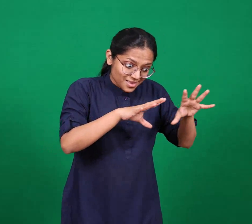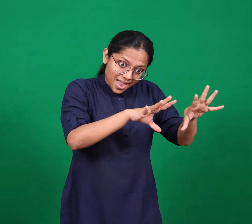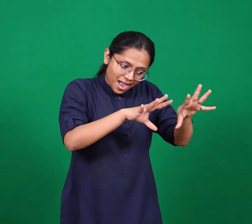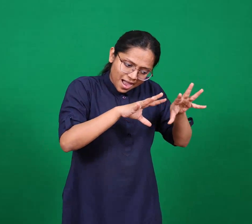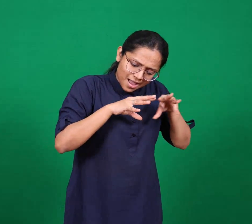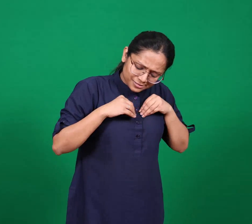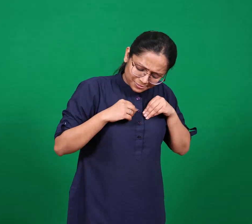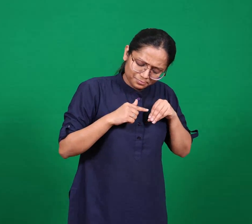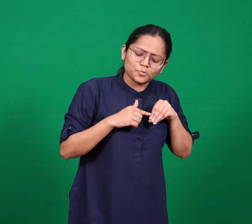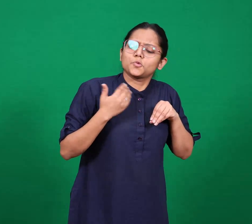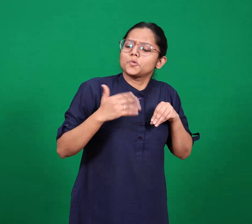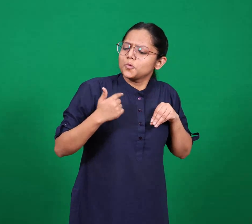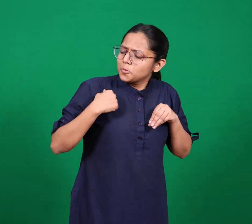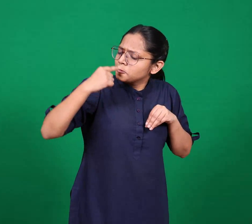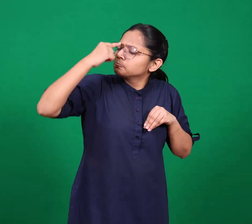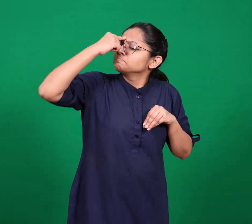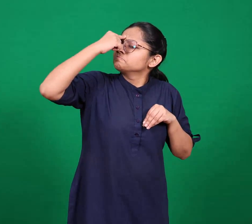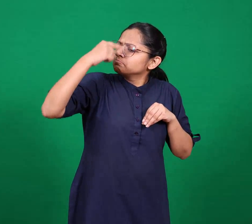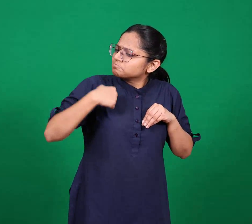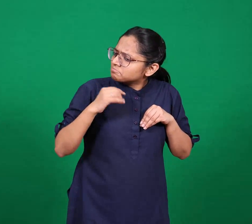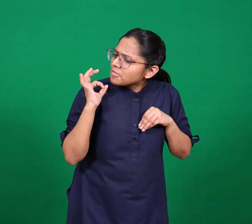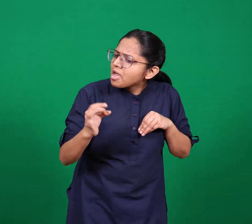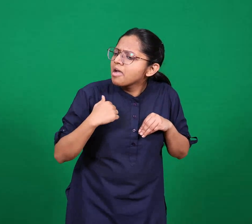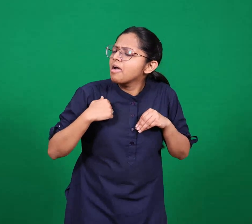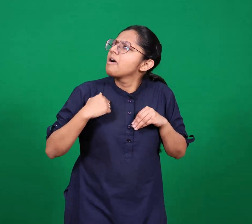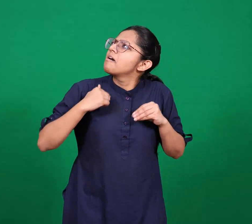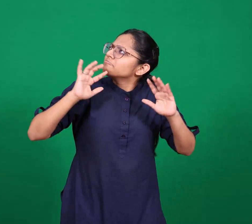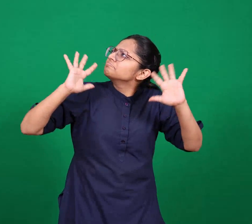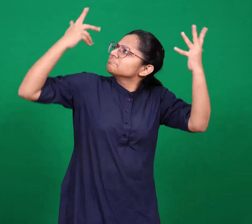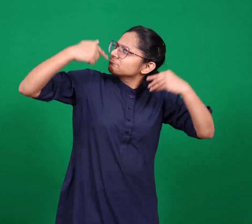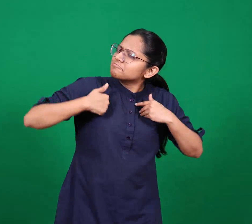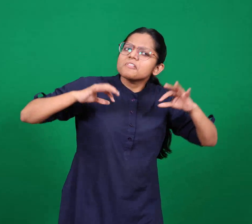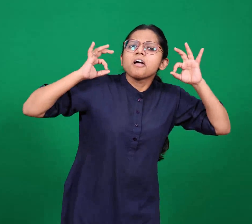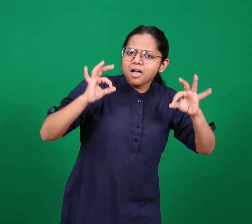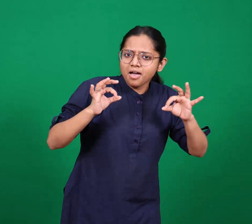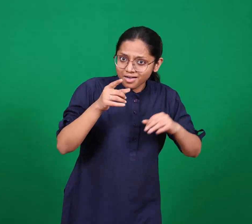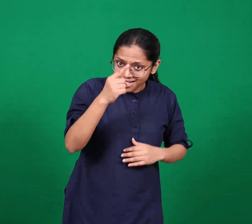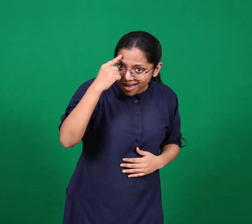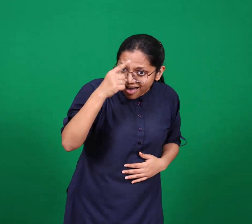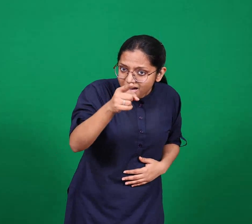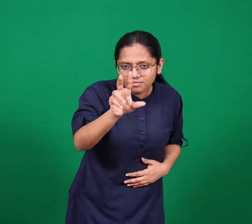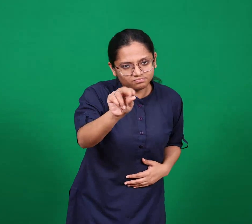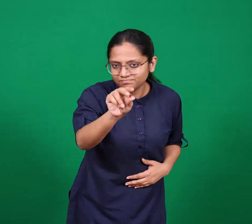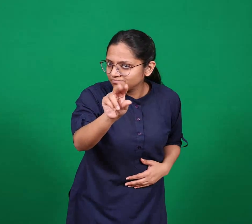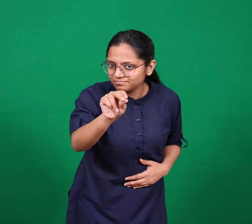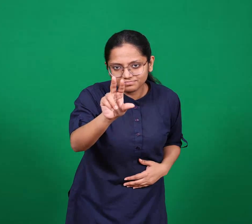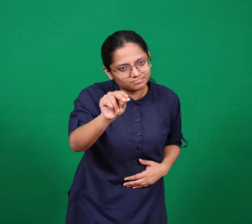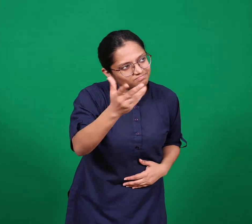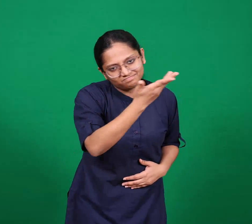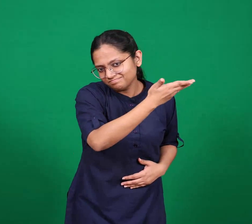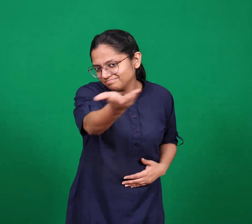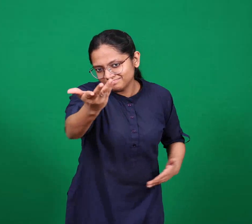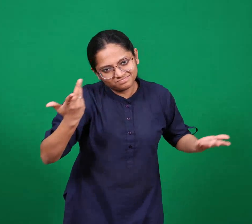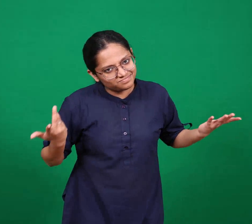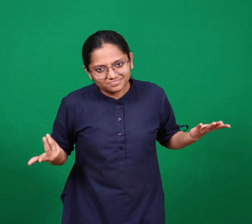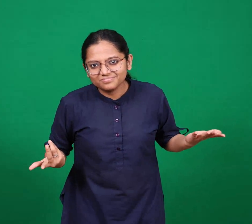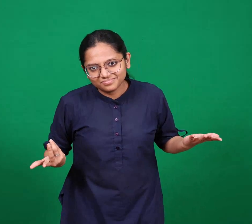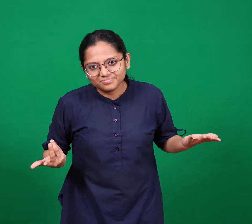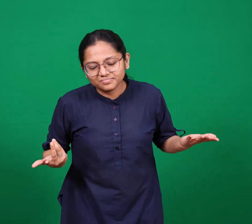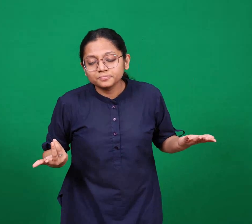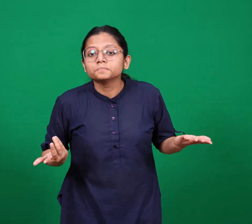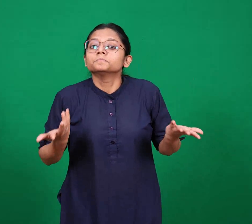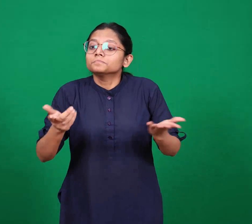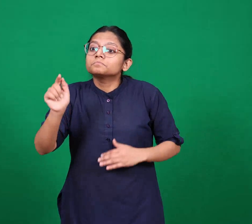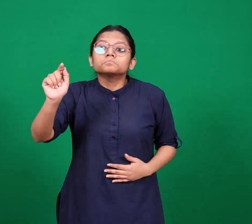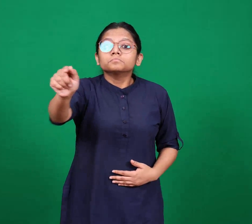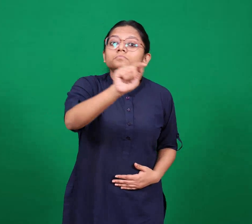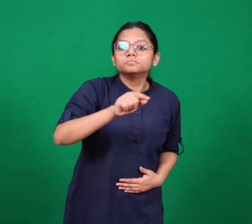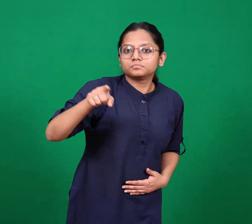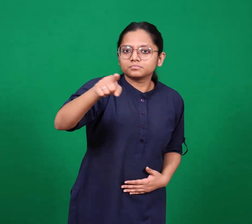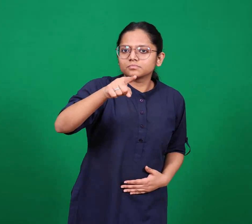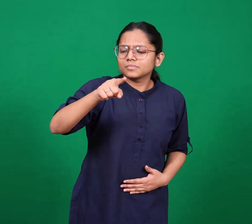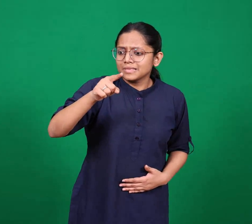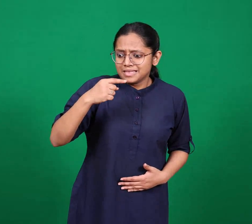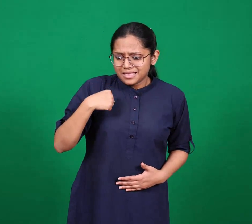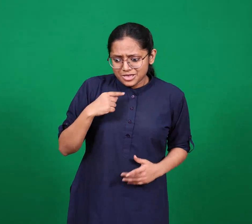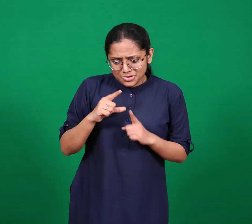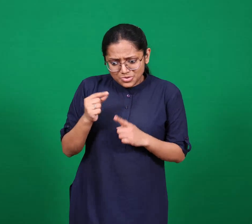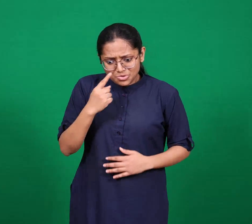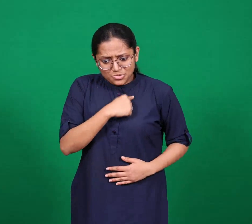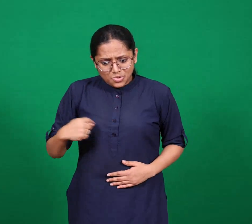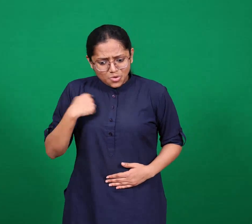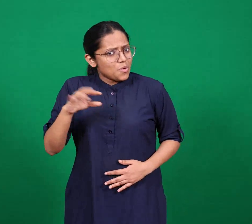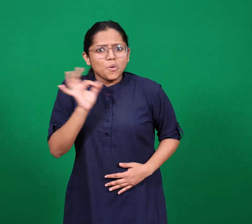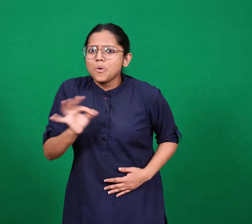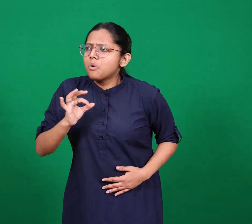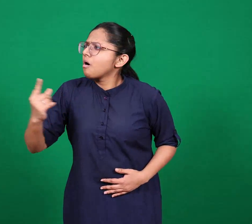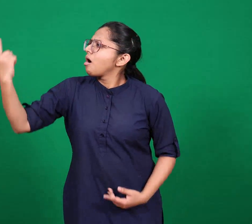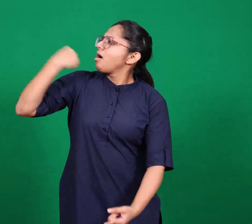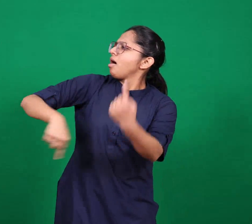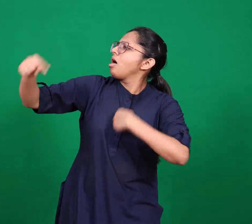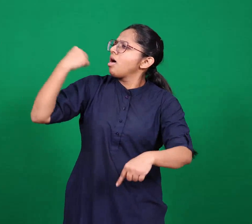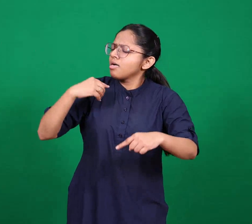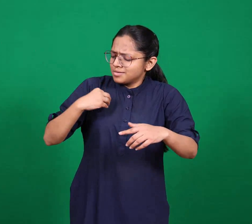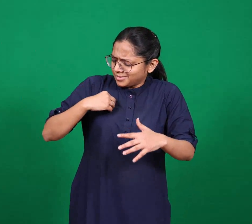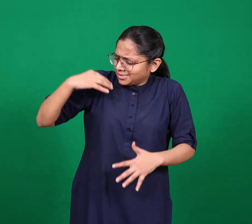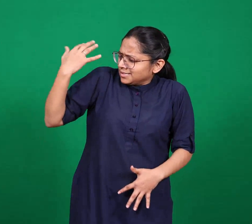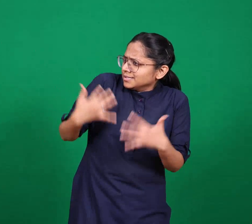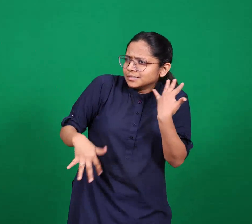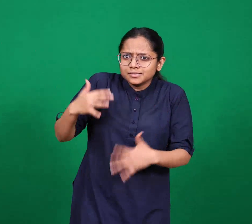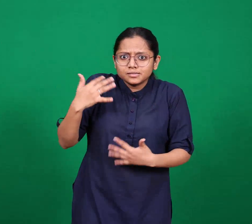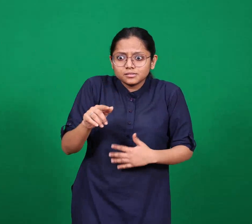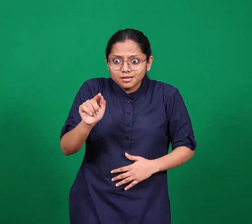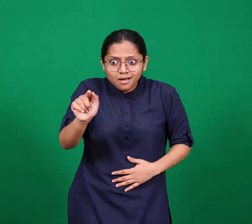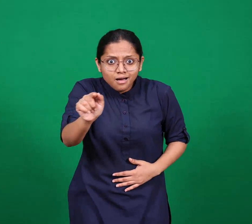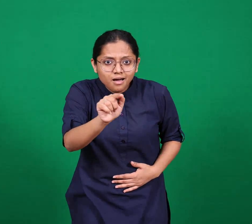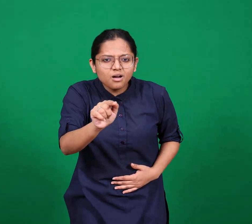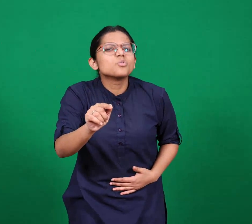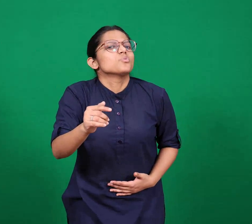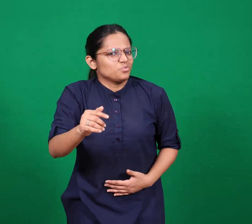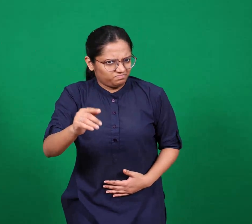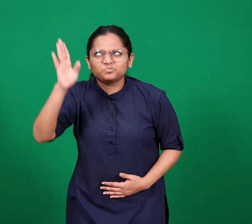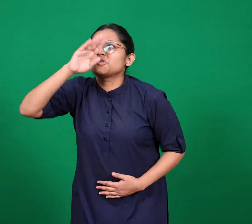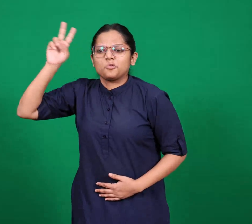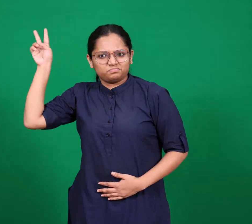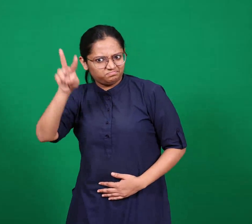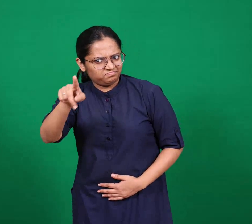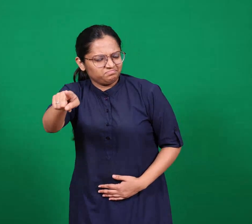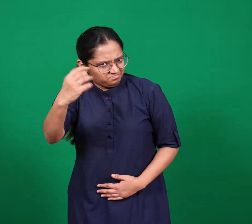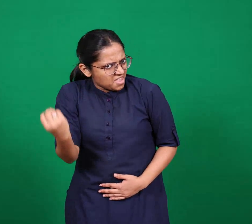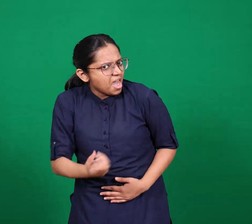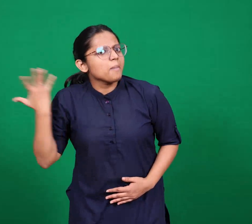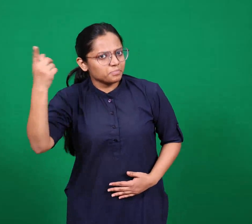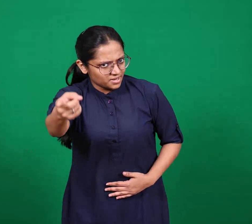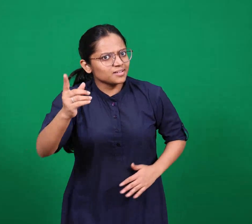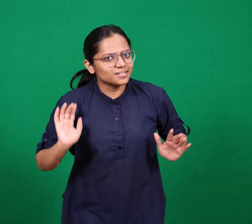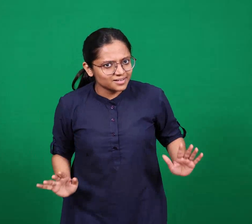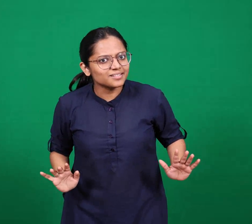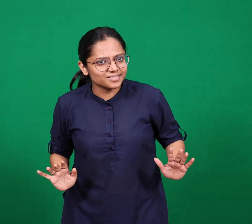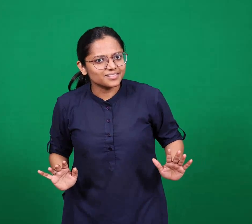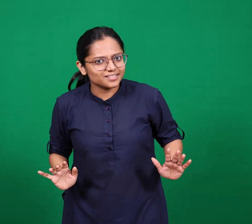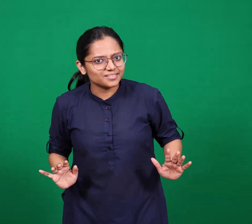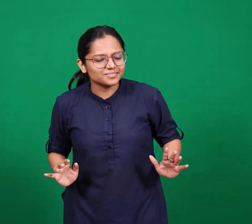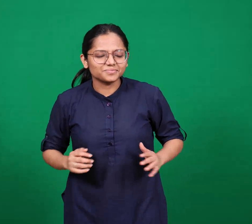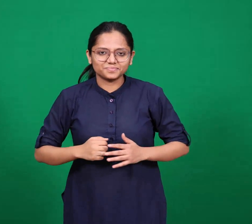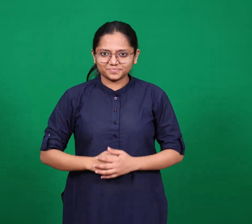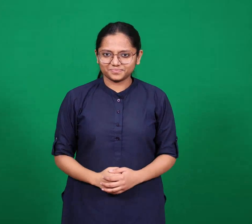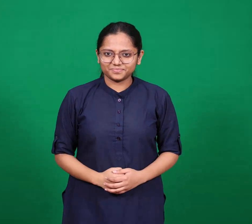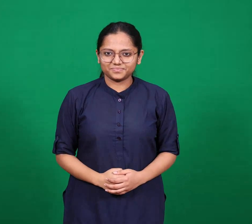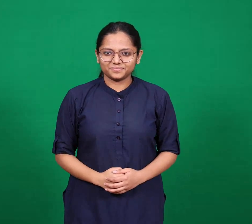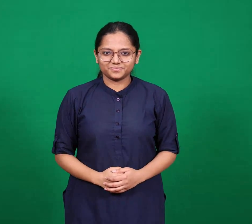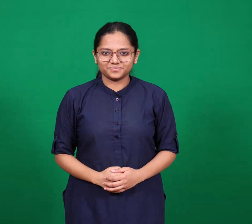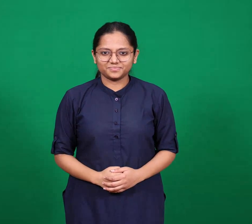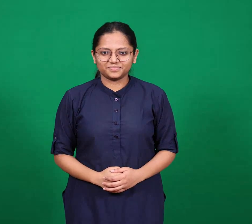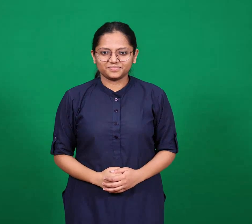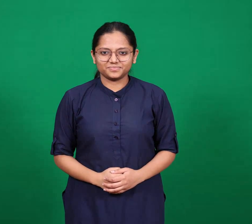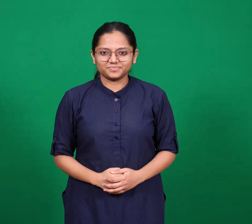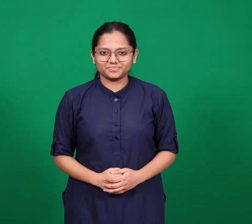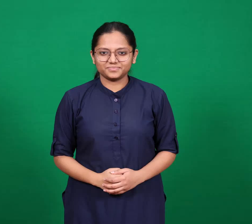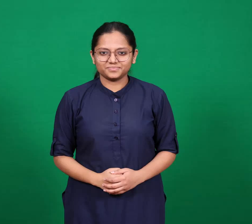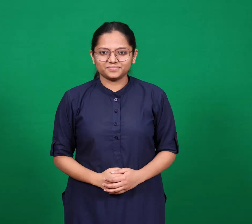But if you suffer for doing good and you endure it, this is commendable before God.